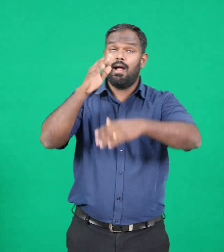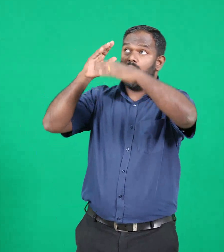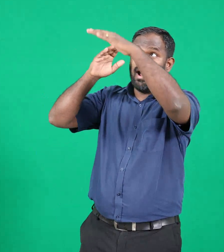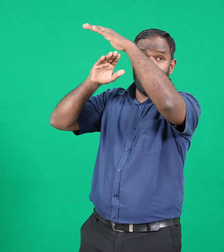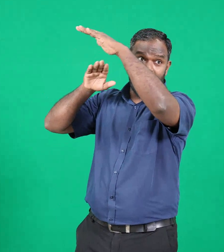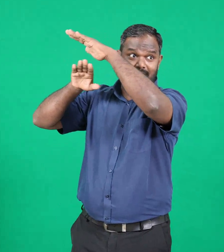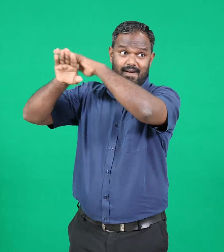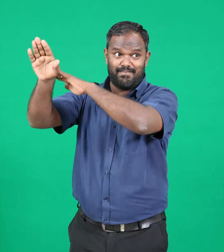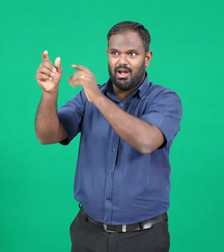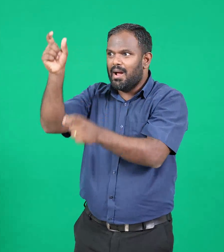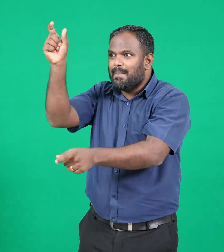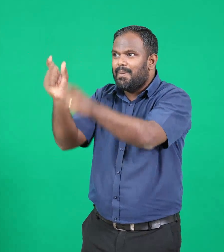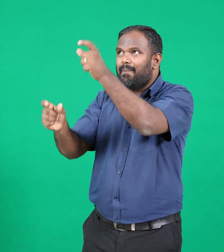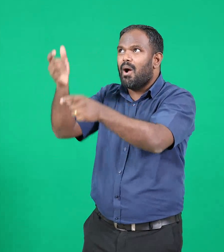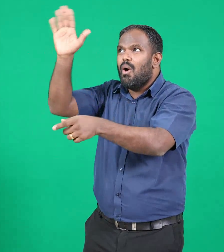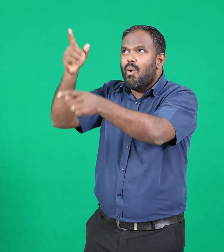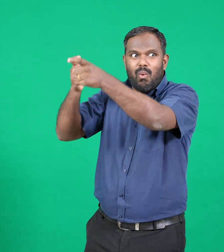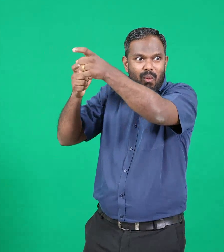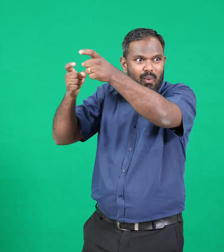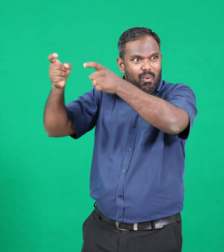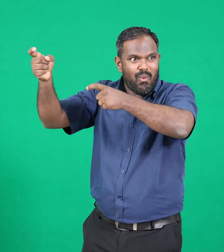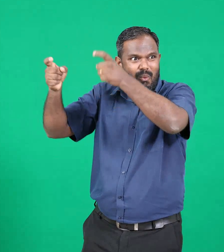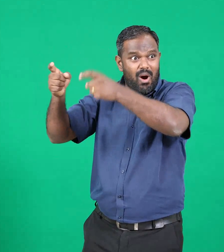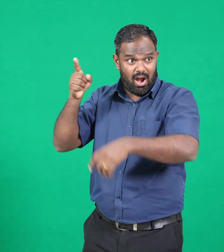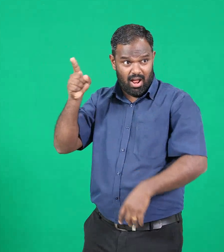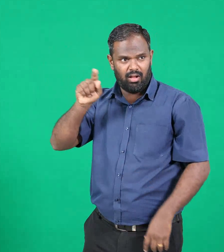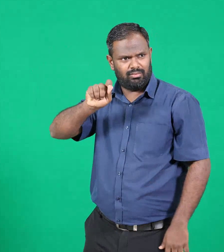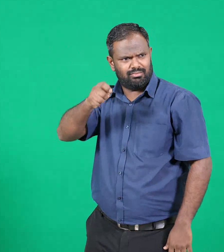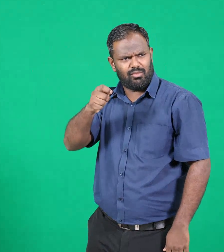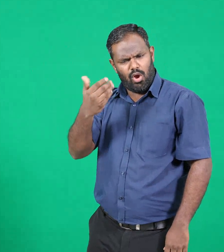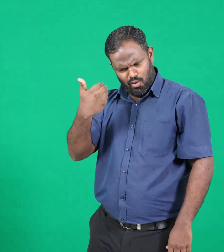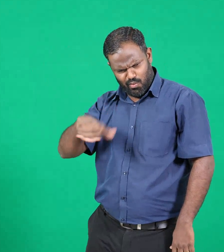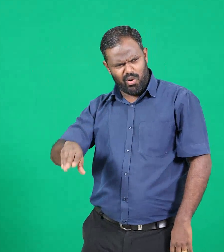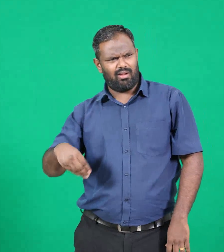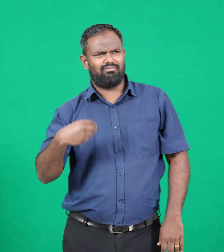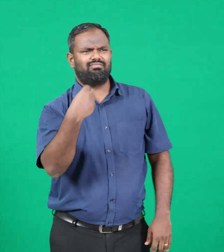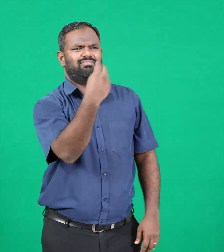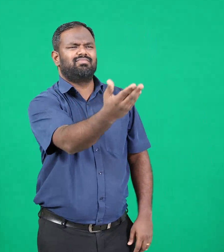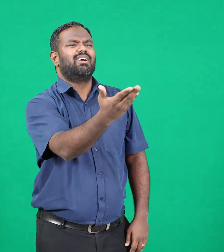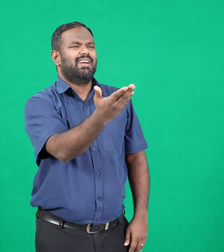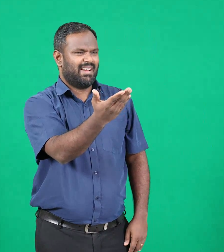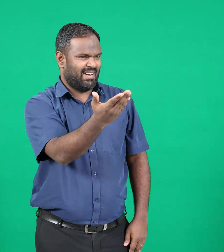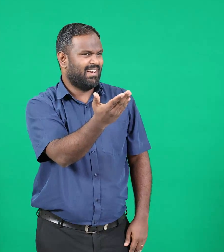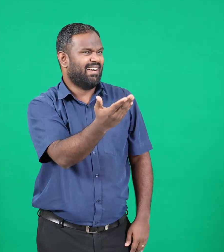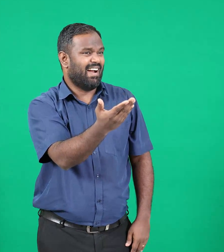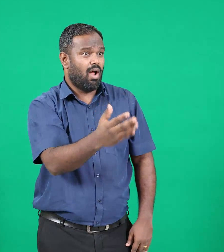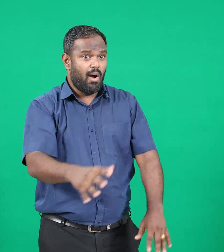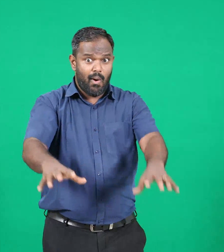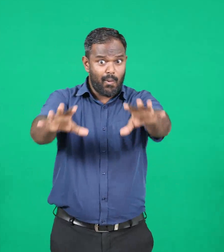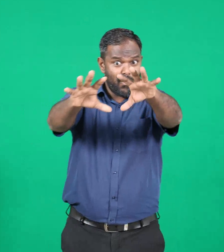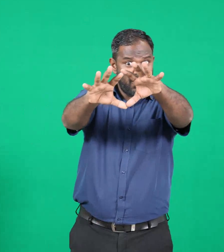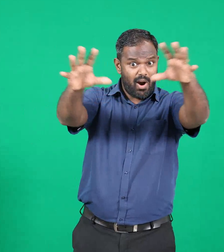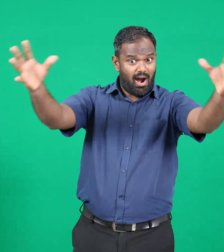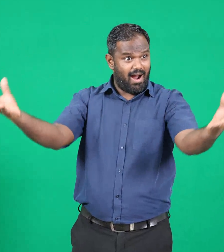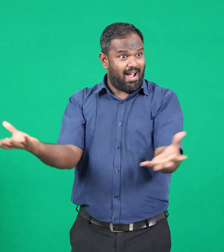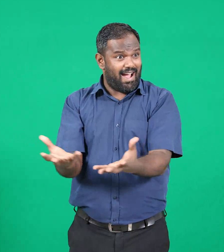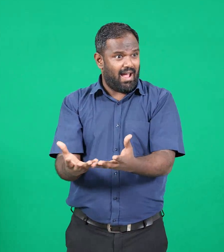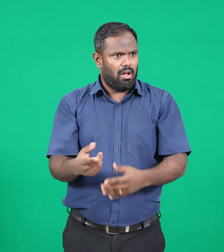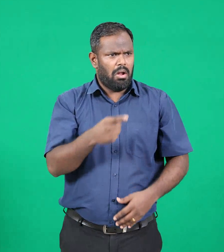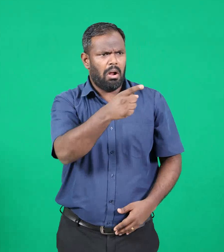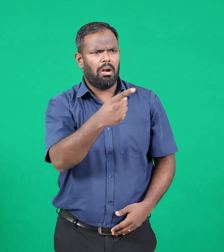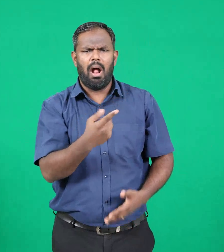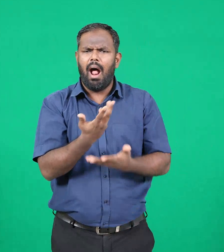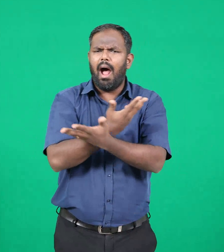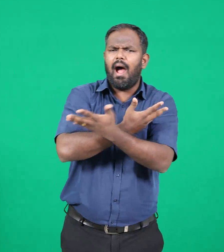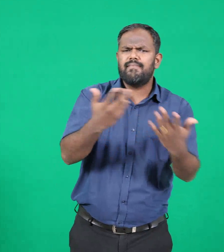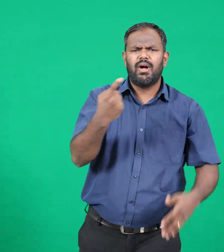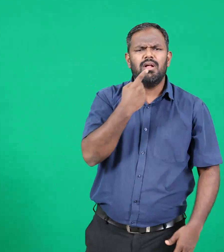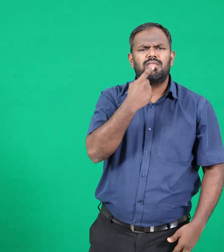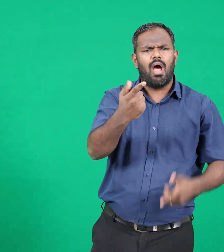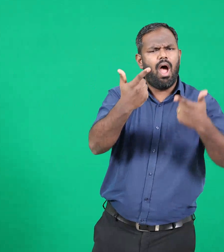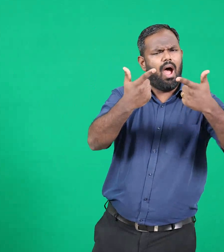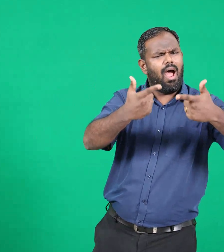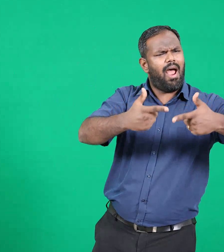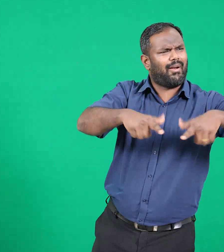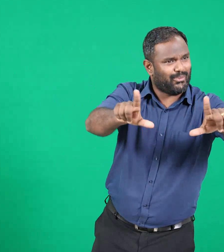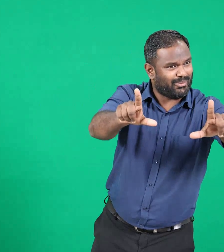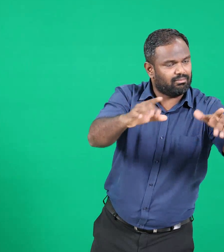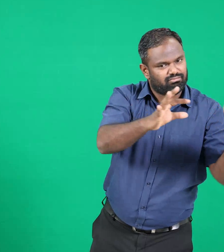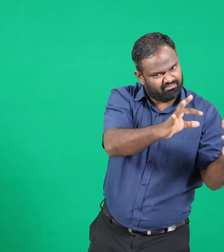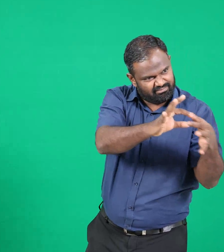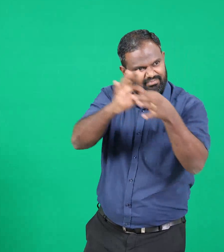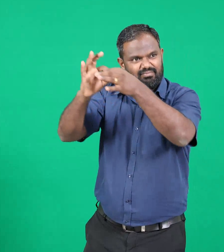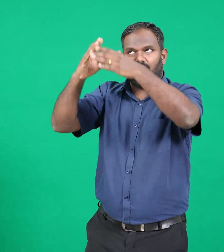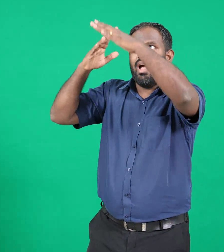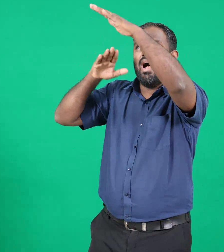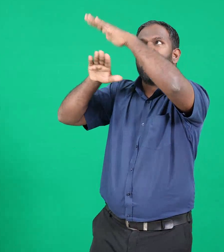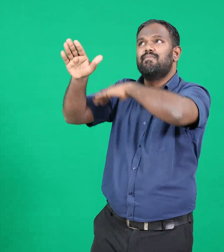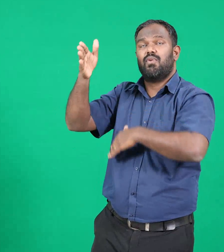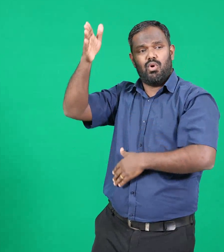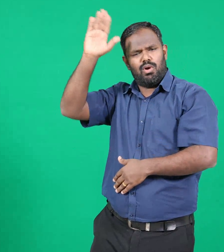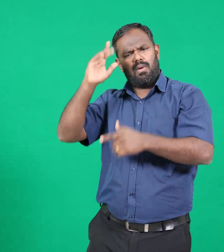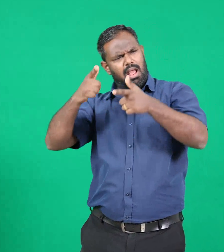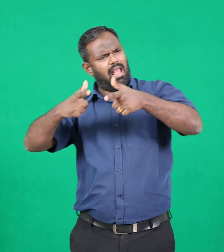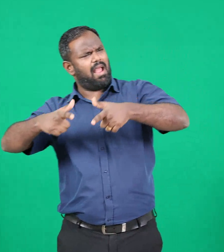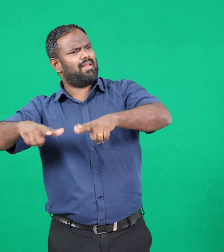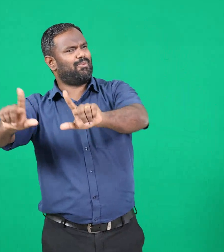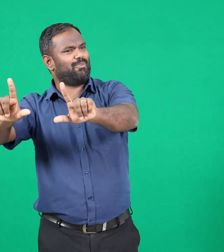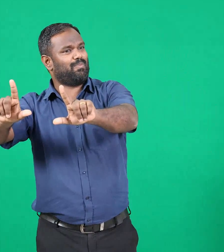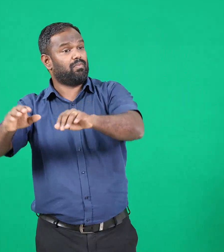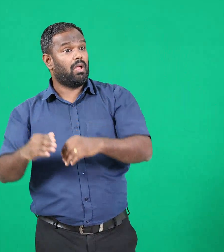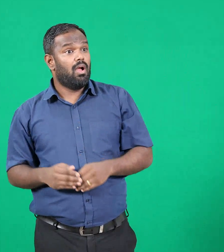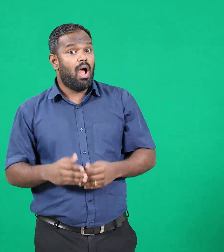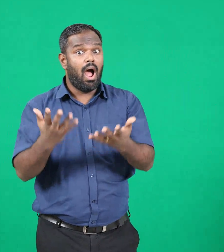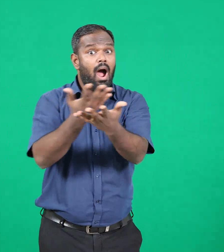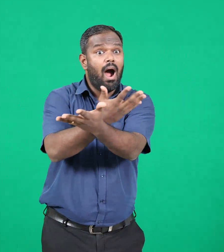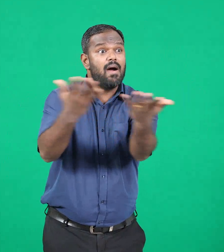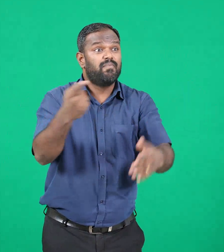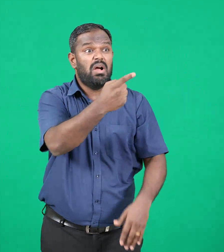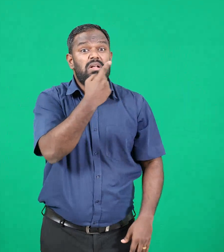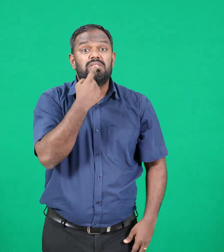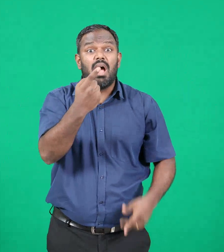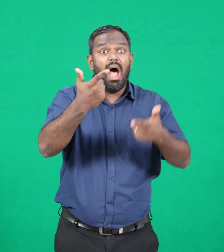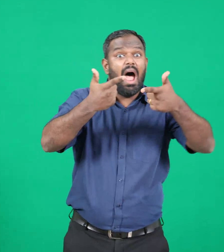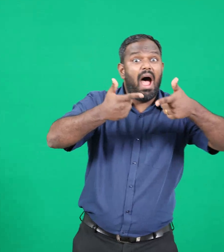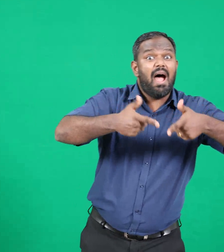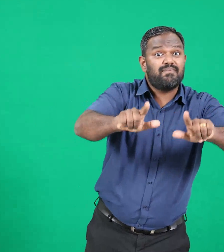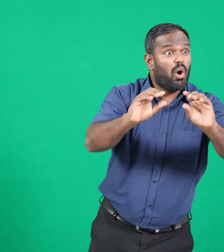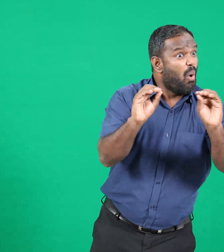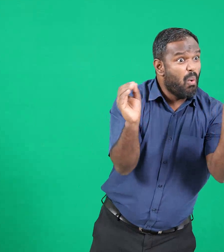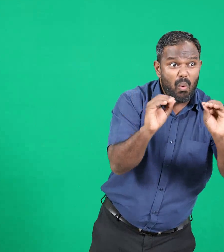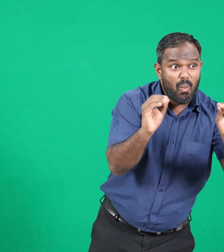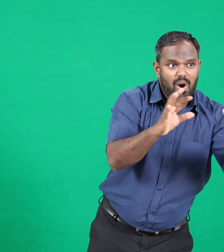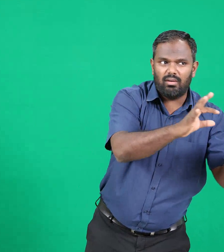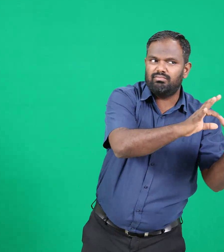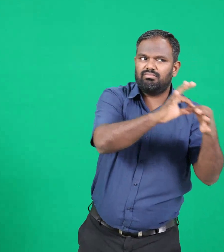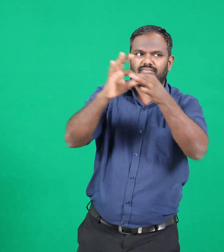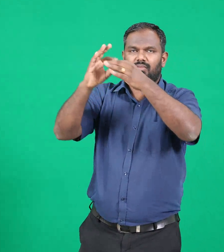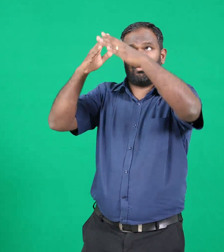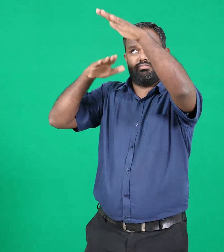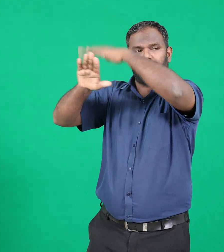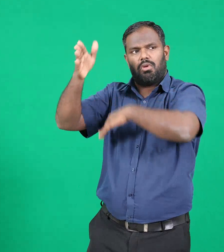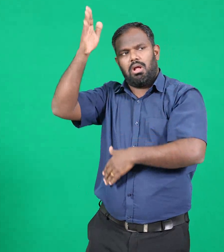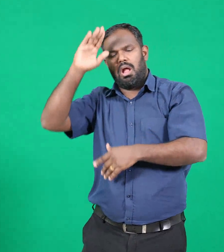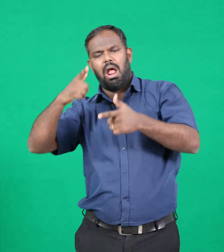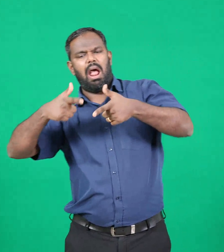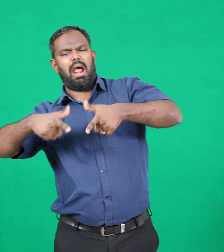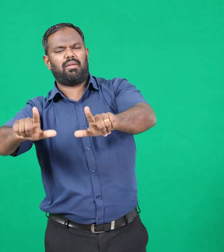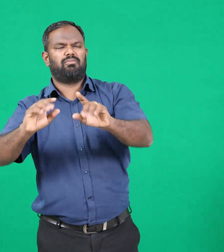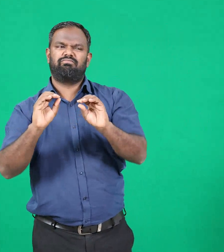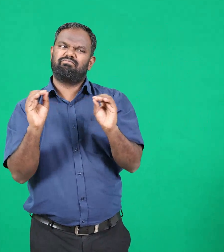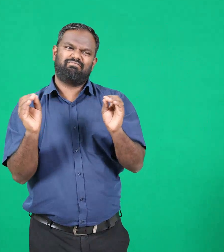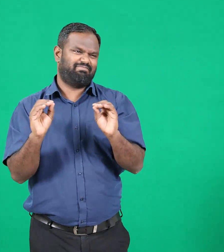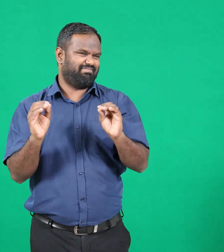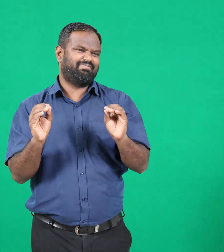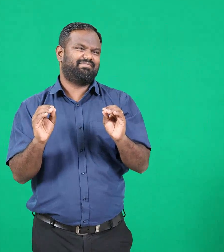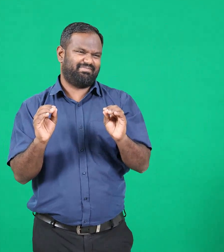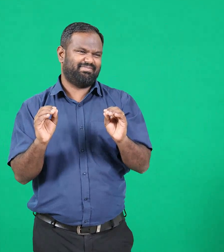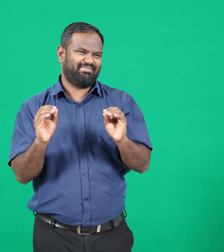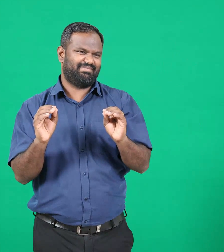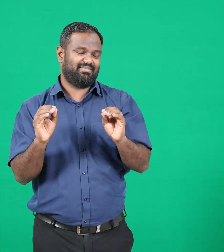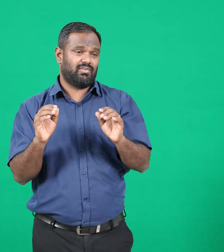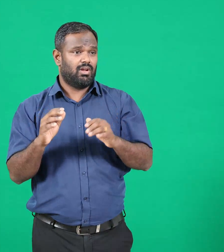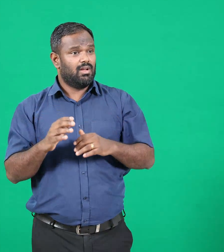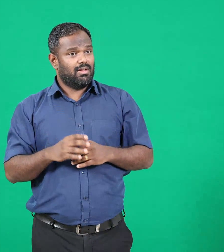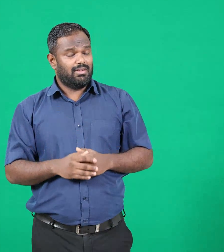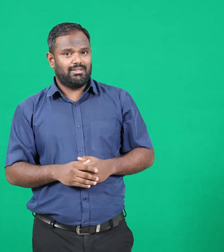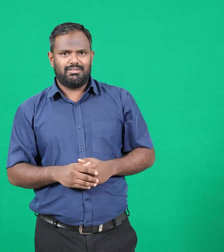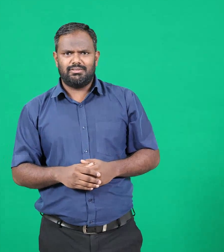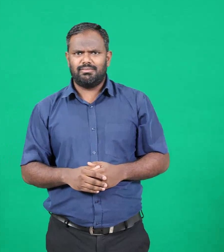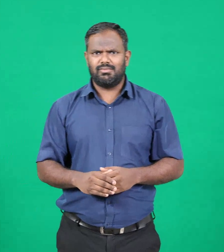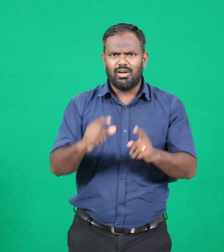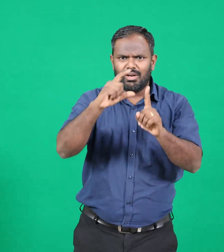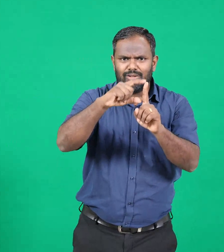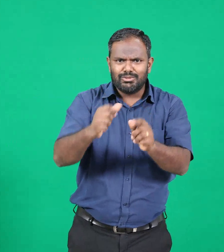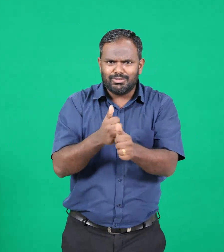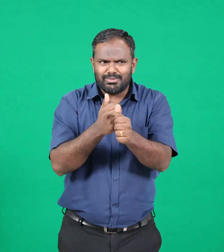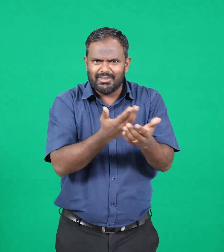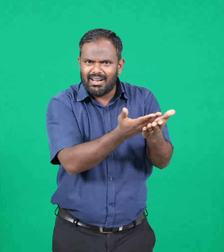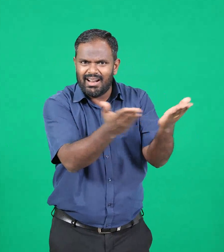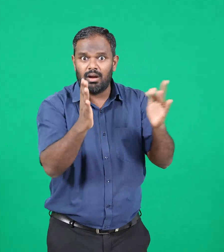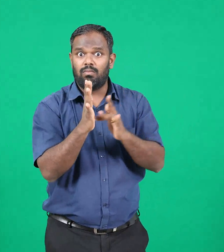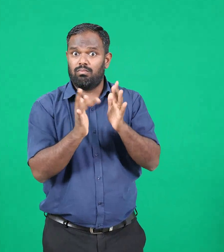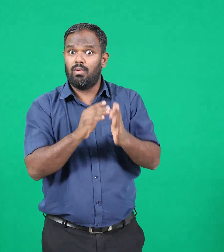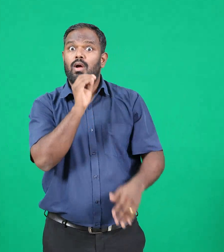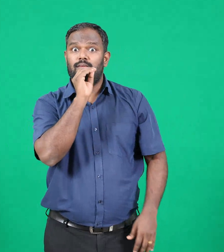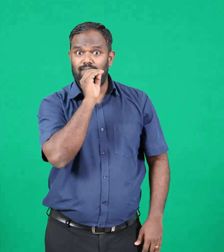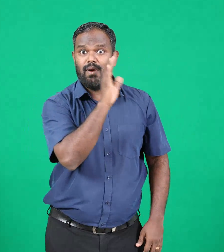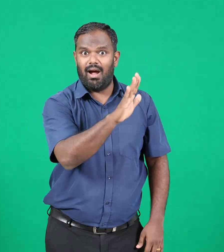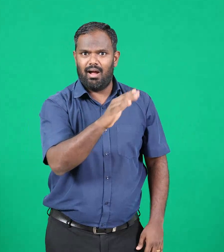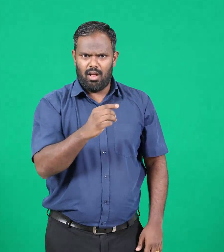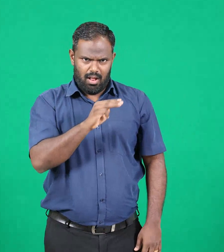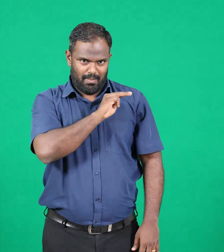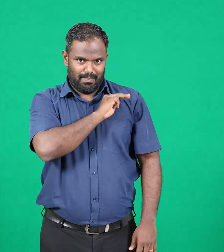Whatever you bind on earth will be bound in heaven, and whatever you loose on earth will be loosed in heaven."